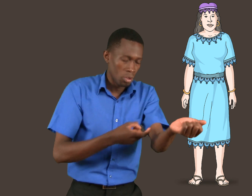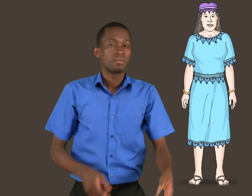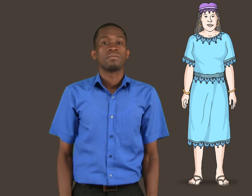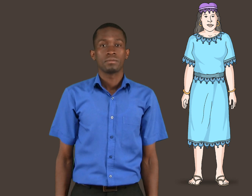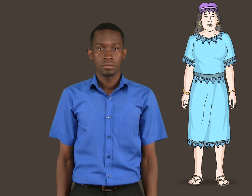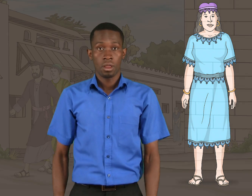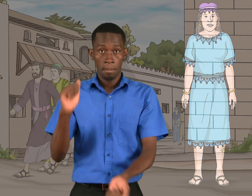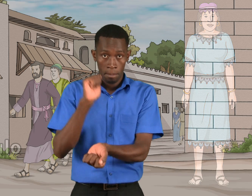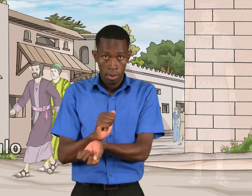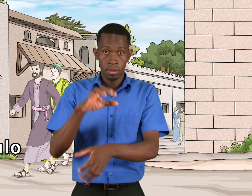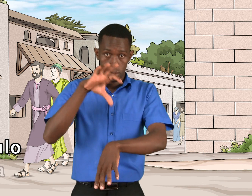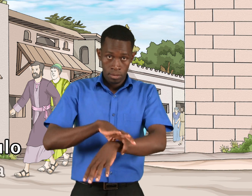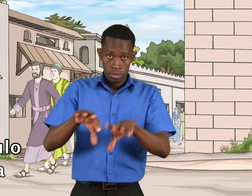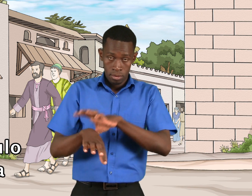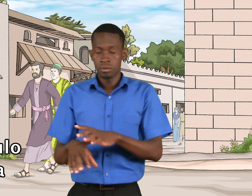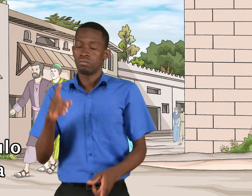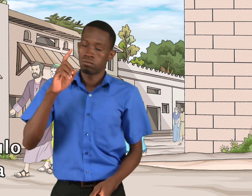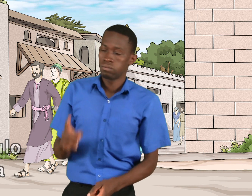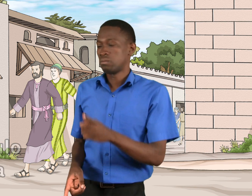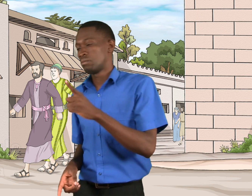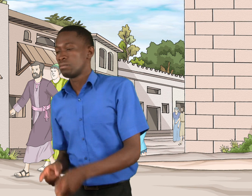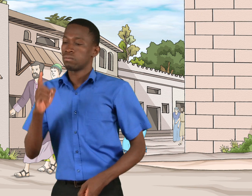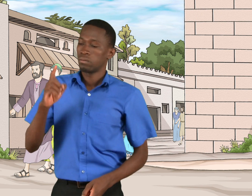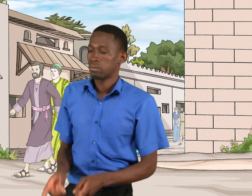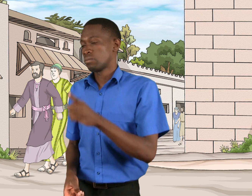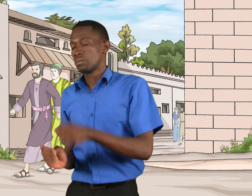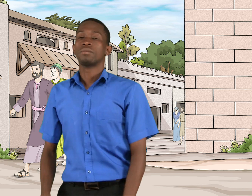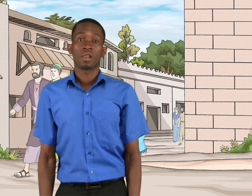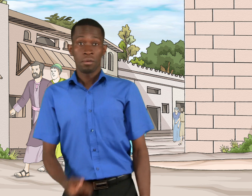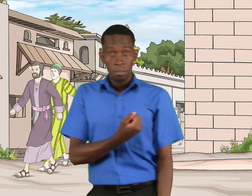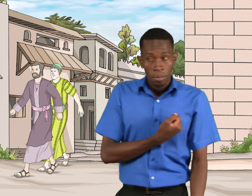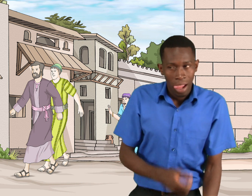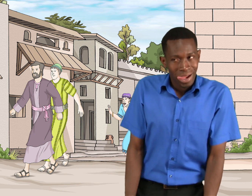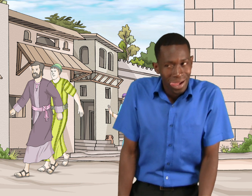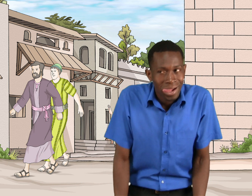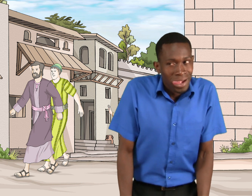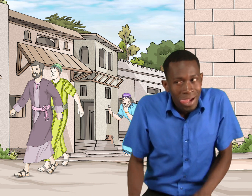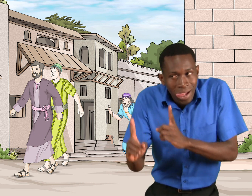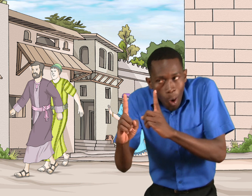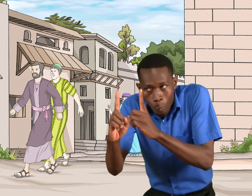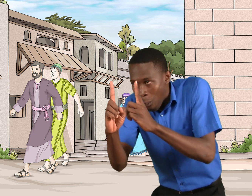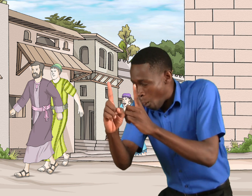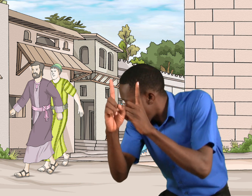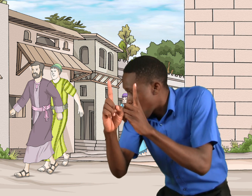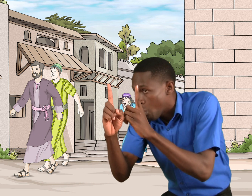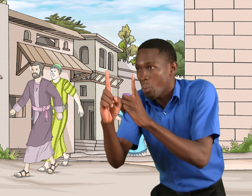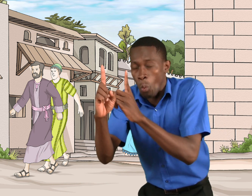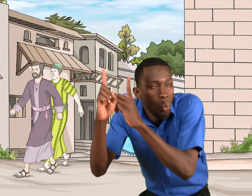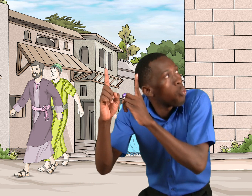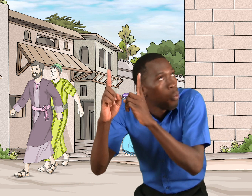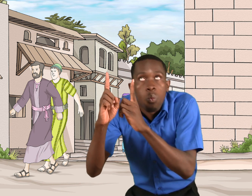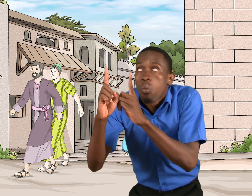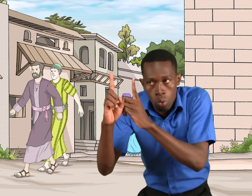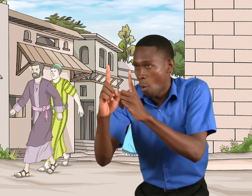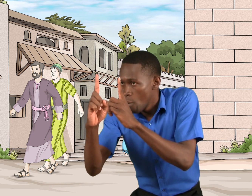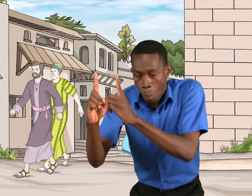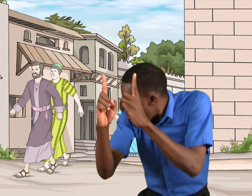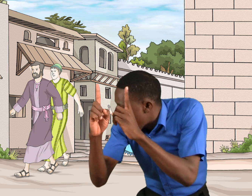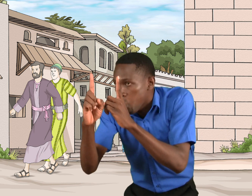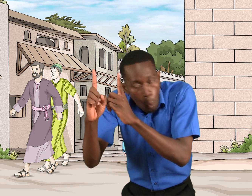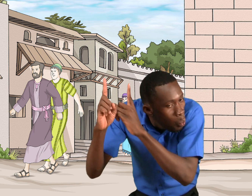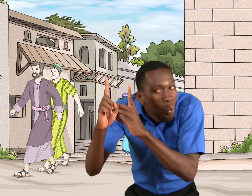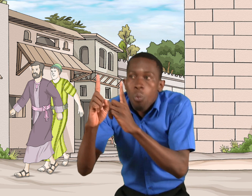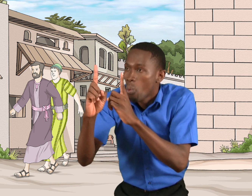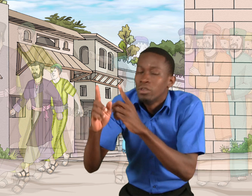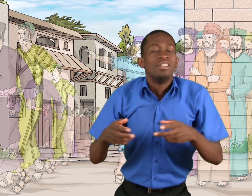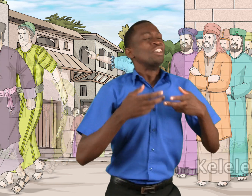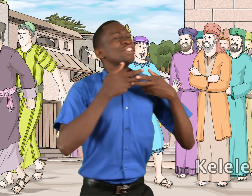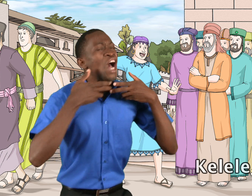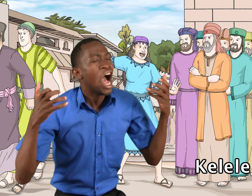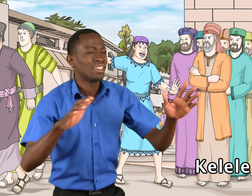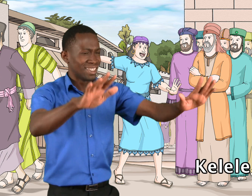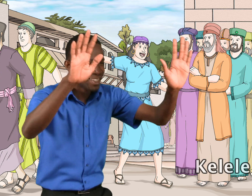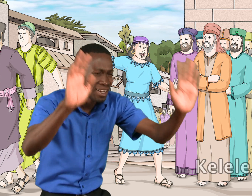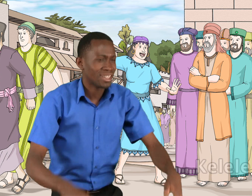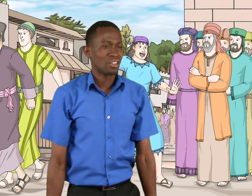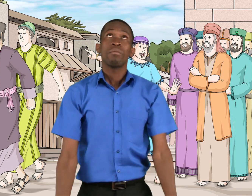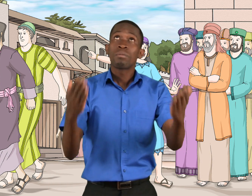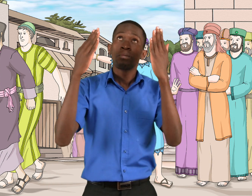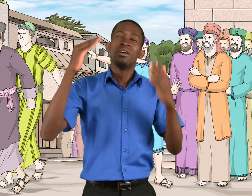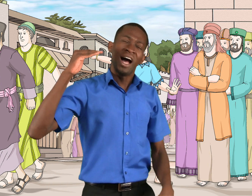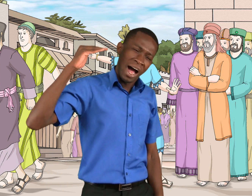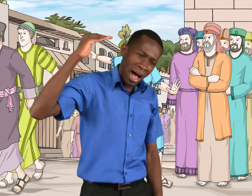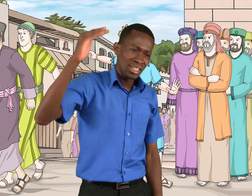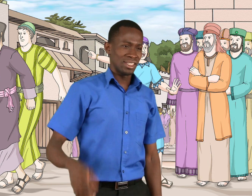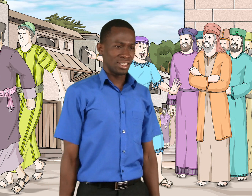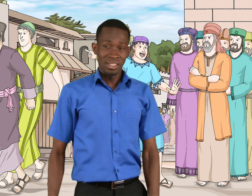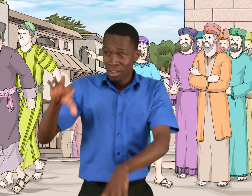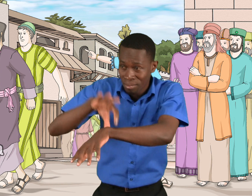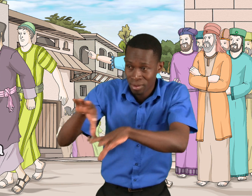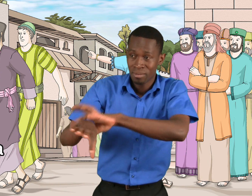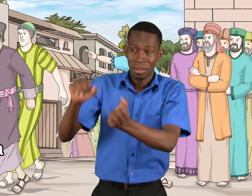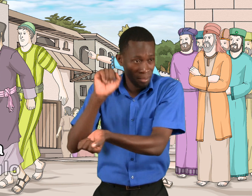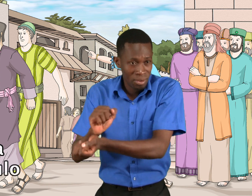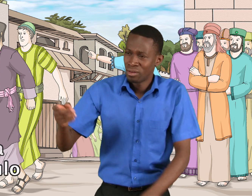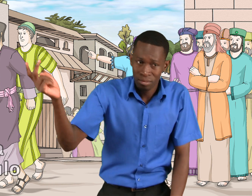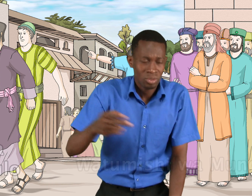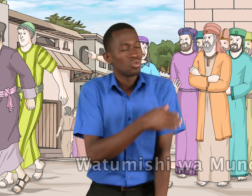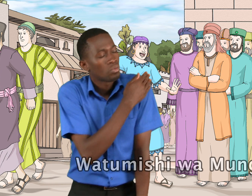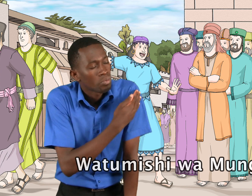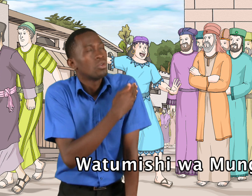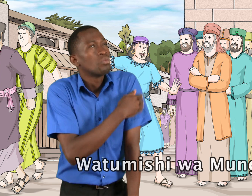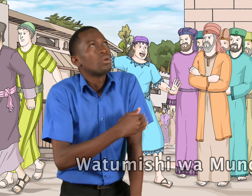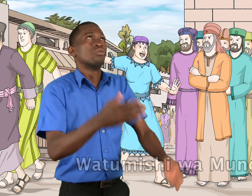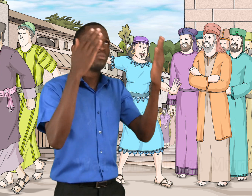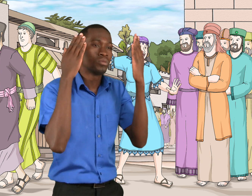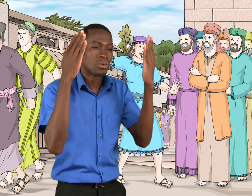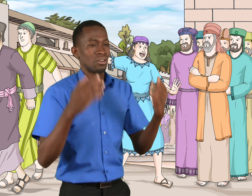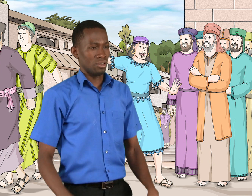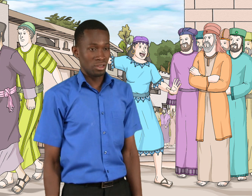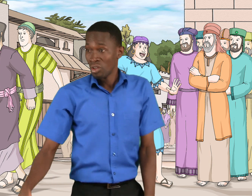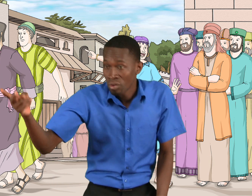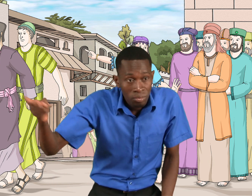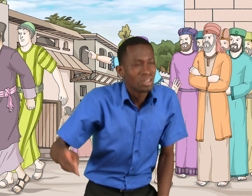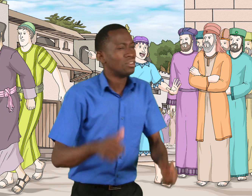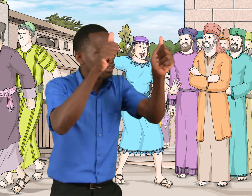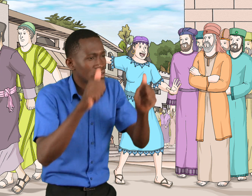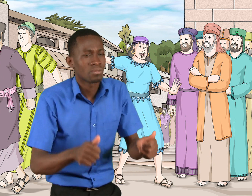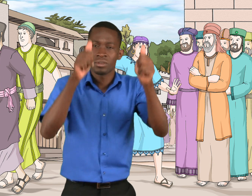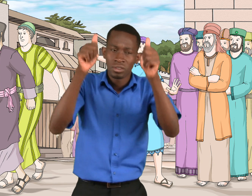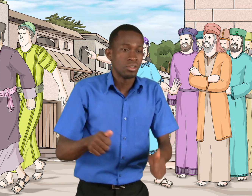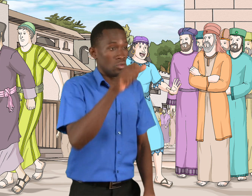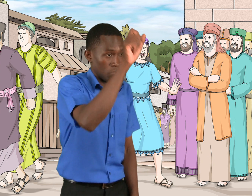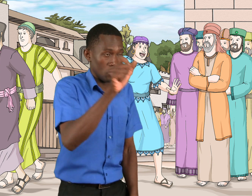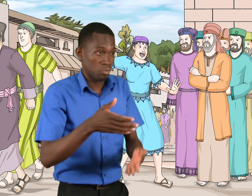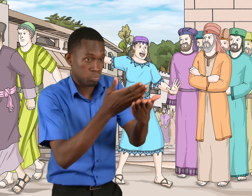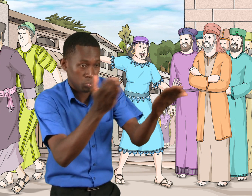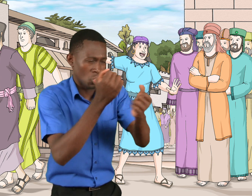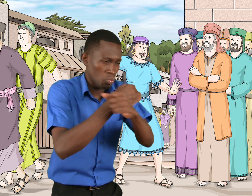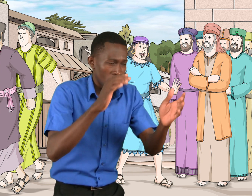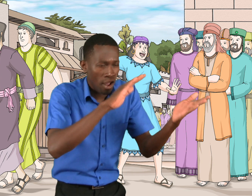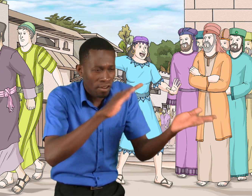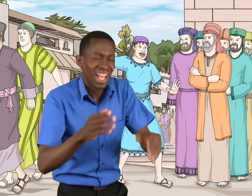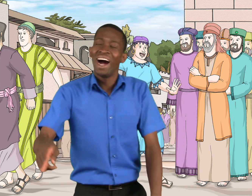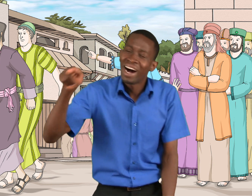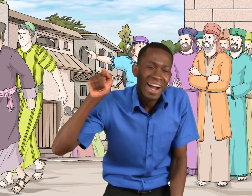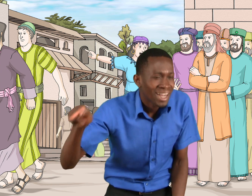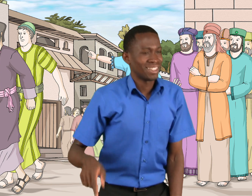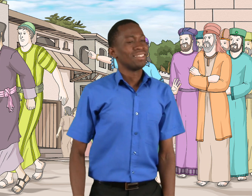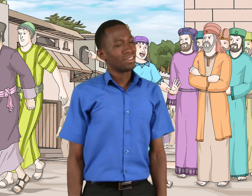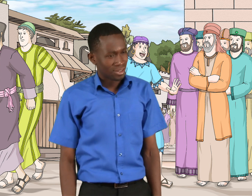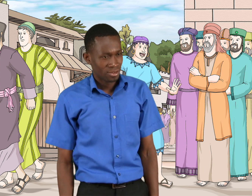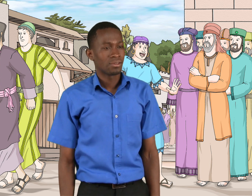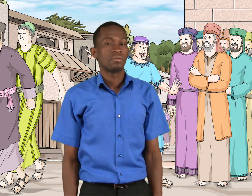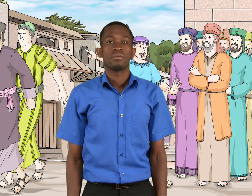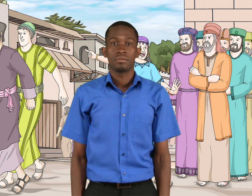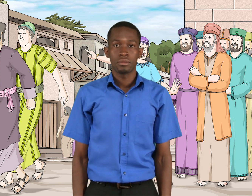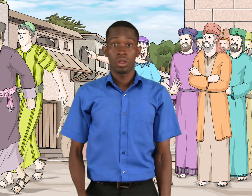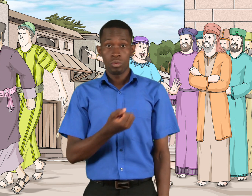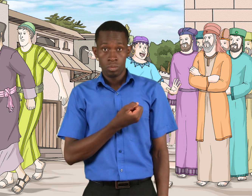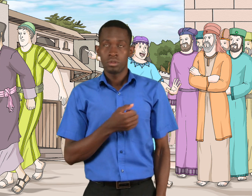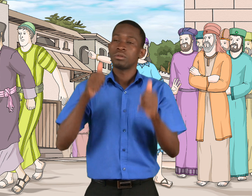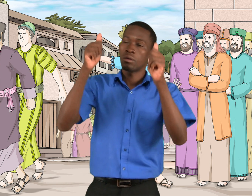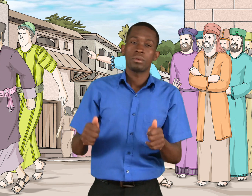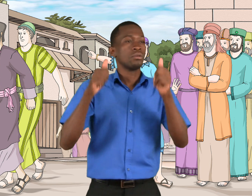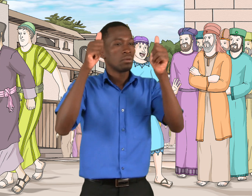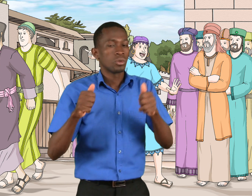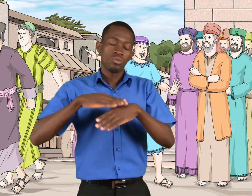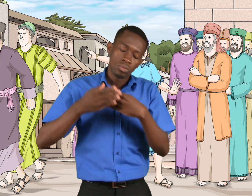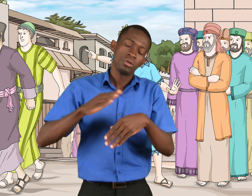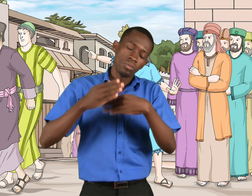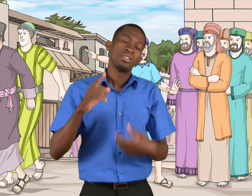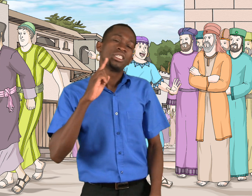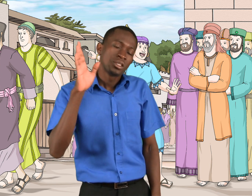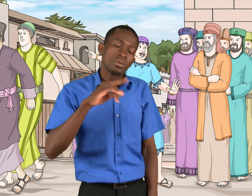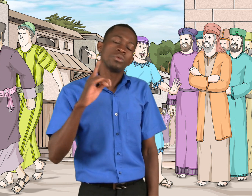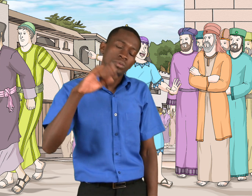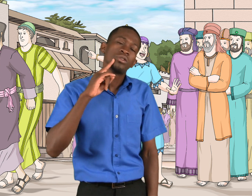This girl followed Paul and the rest of us, shouting, “These men are servants of the Most High God, who are proclaiming to you the way of salvation!”